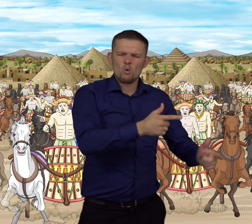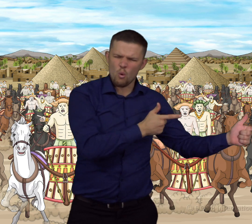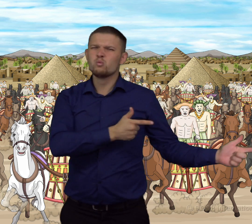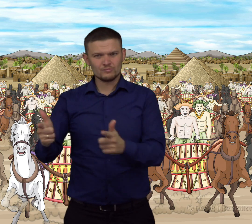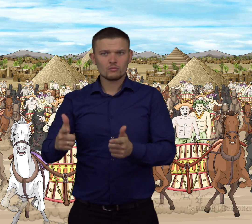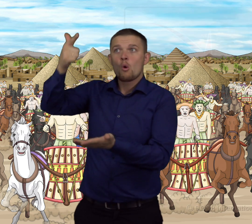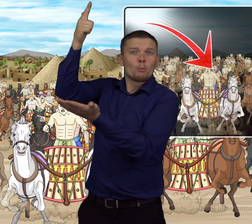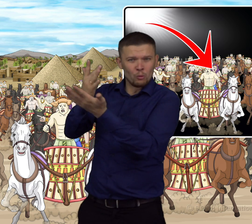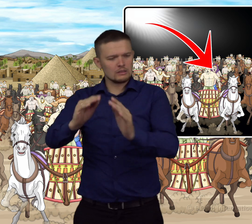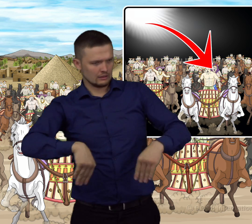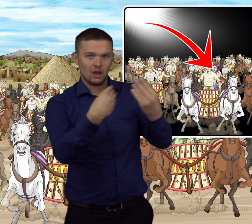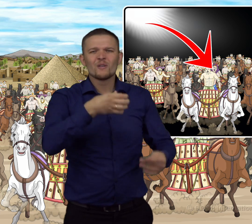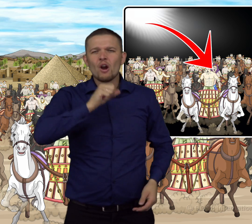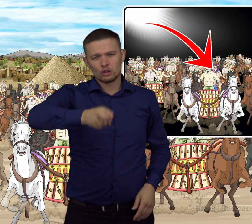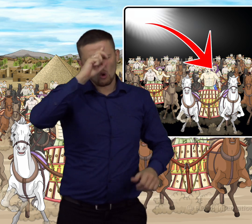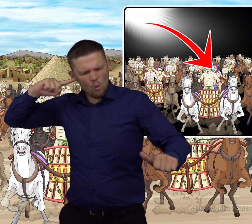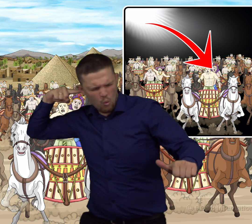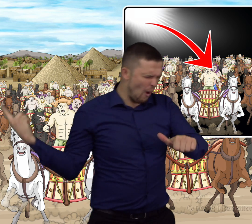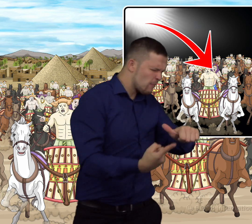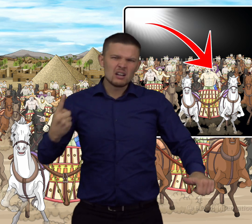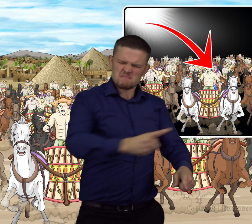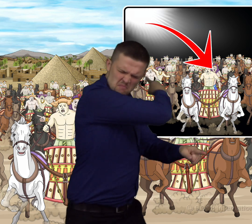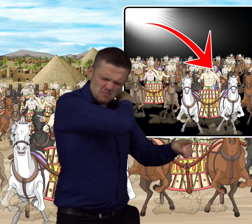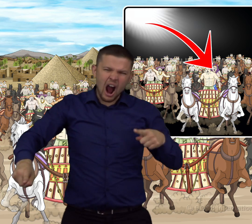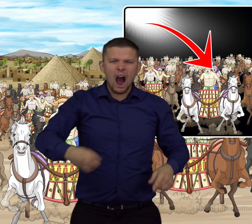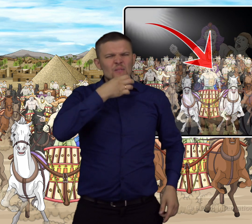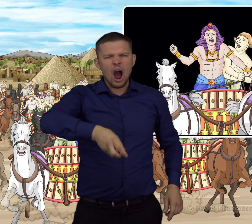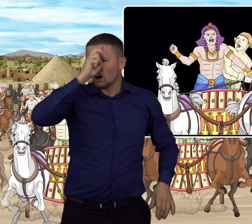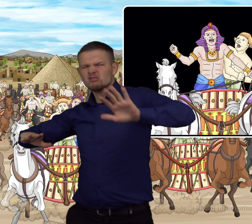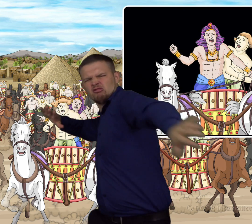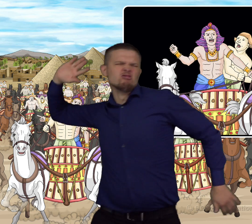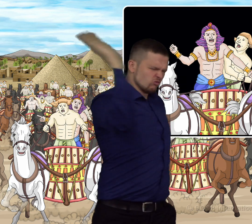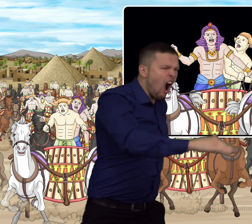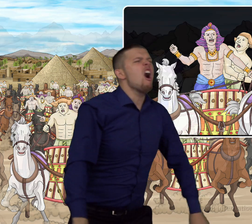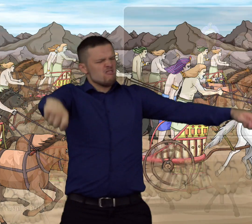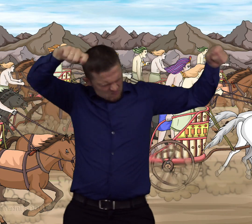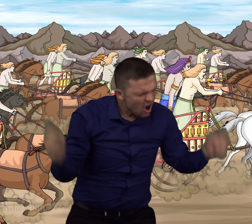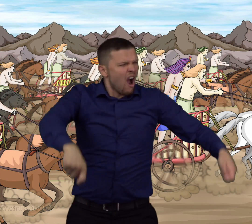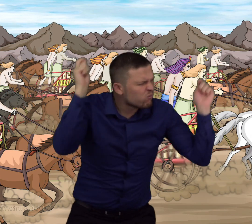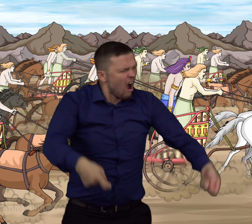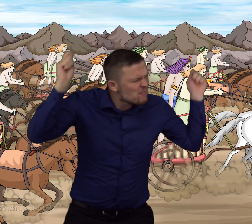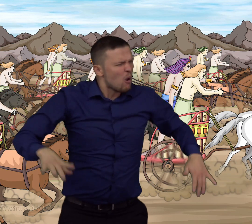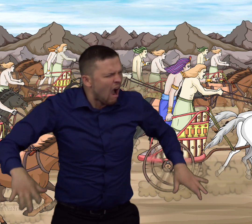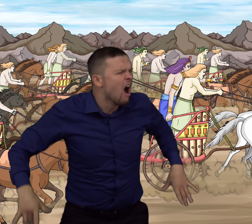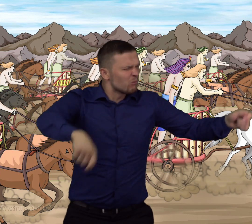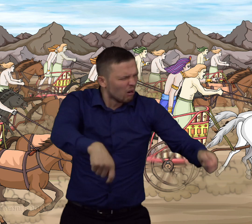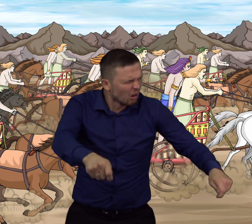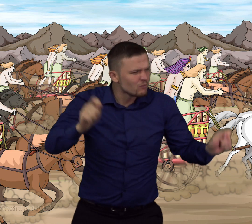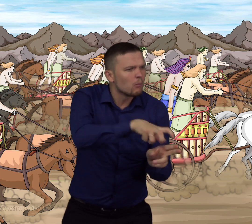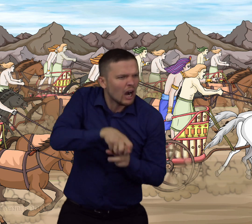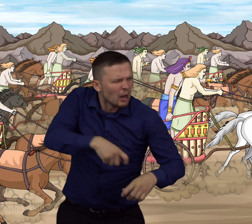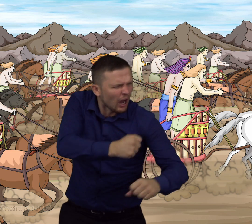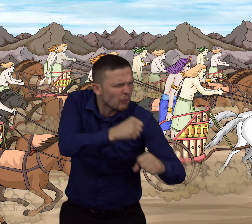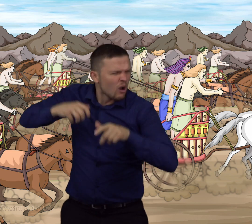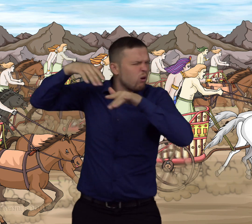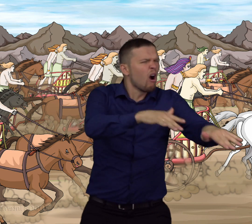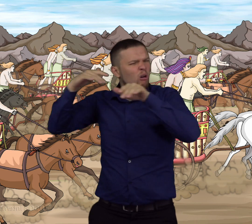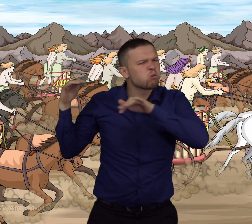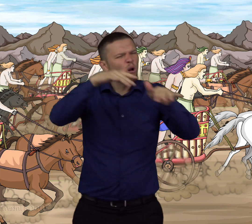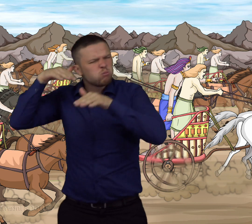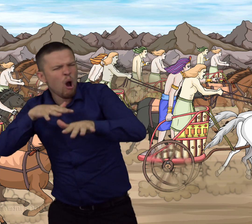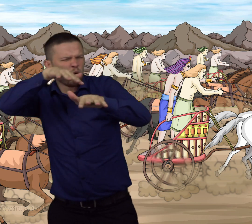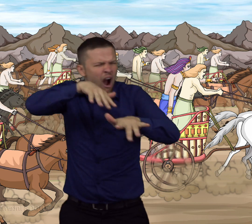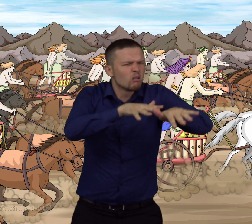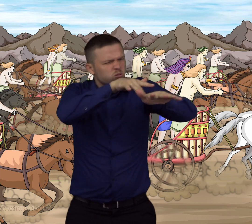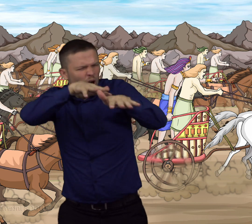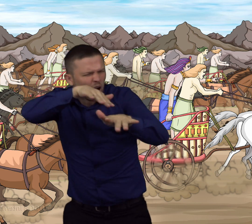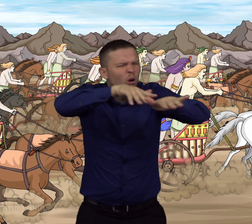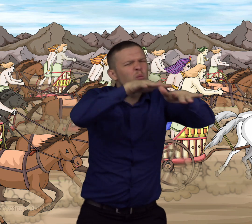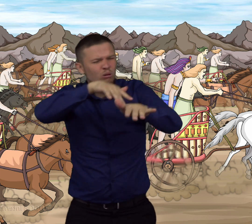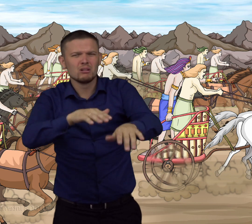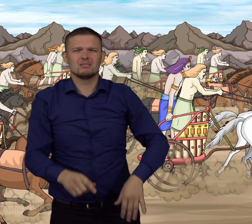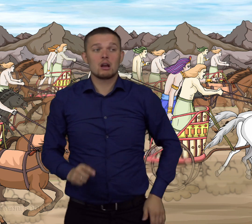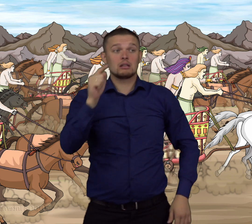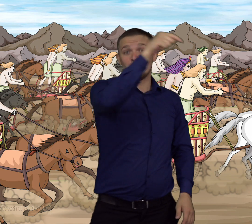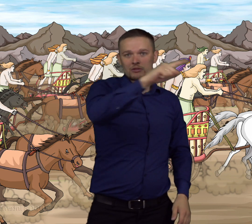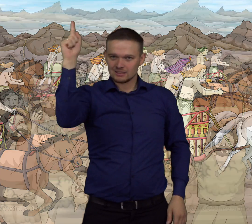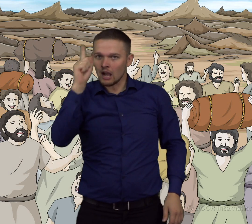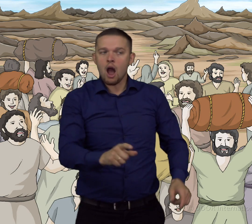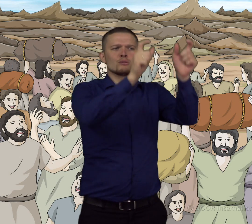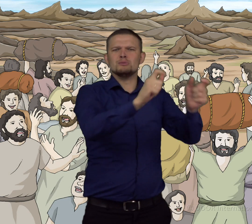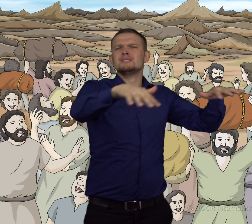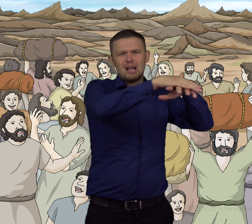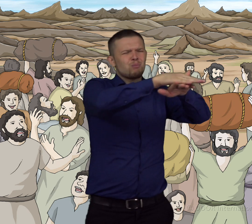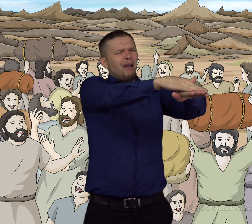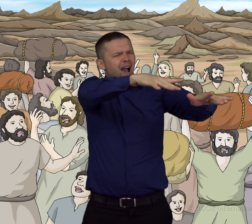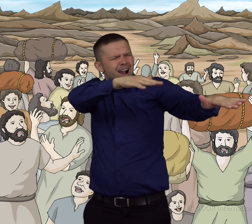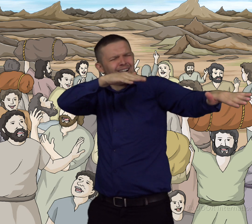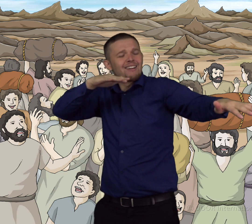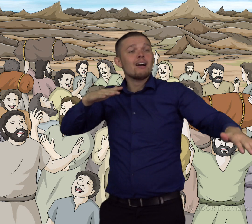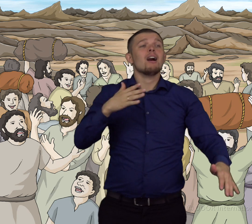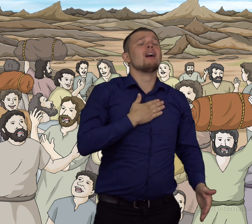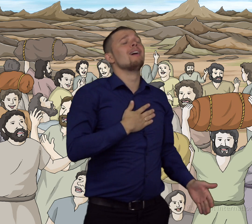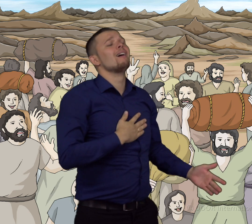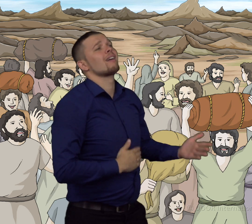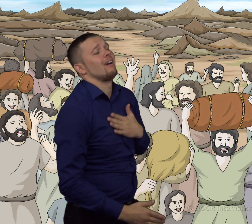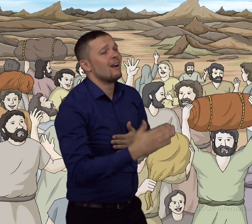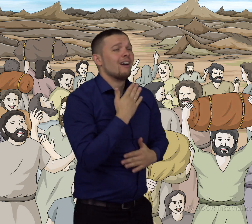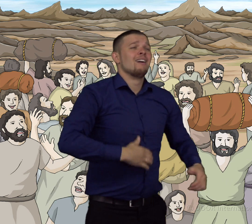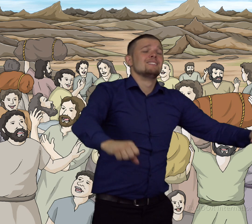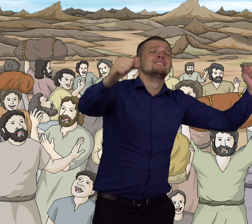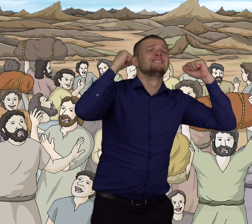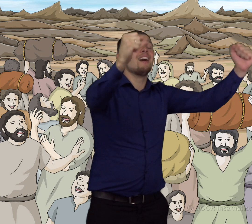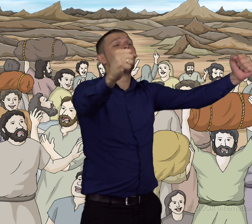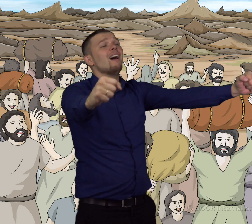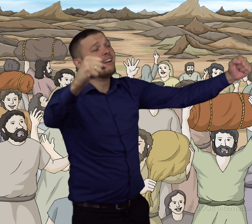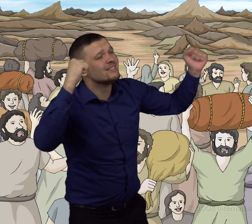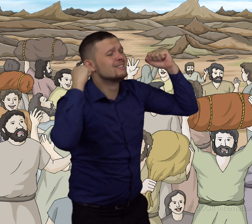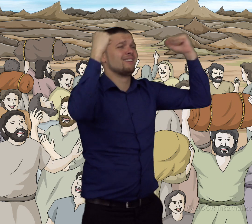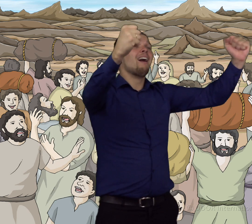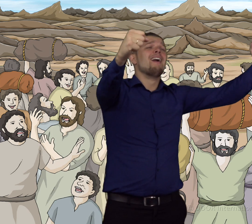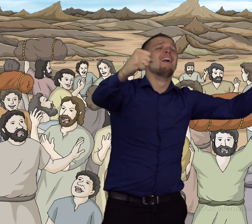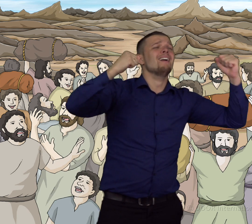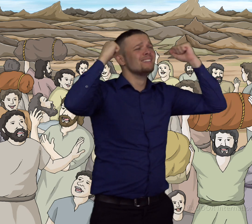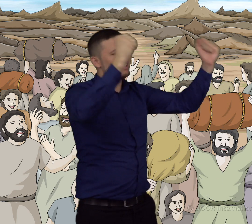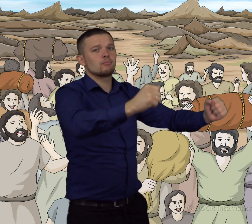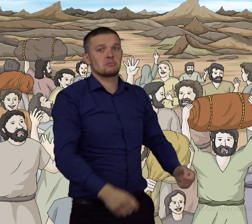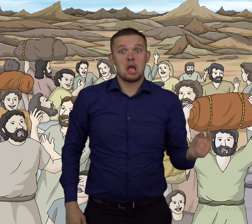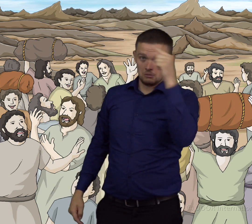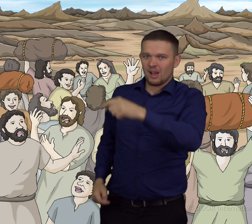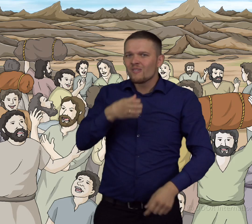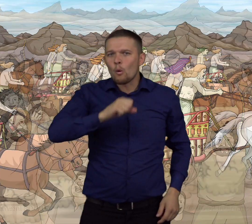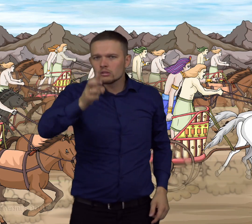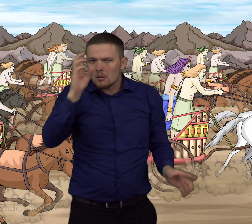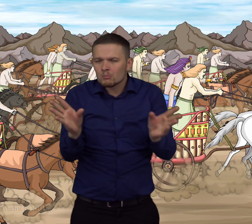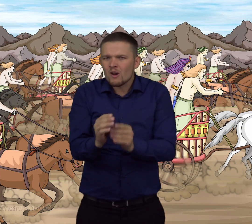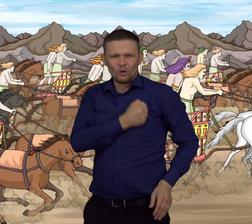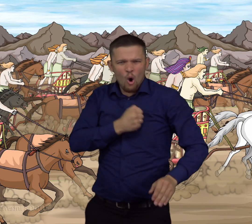And the LORD hardened the heart of Pharaoh king of Egypt so that he pursued the Israelites, who were marching out defiantly.